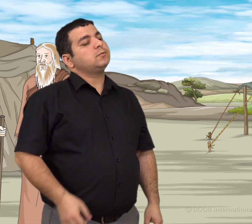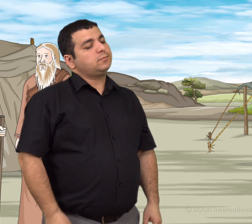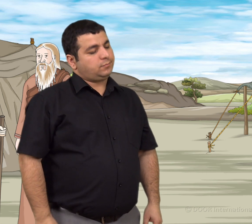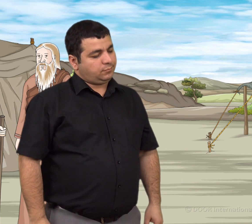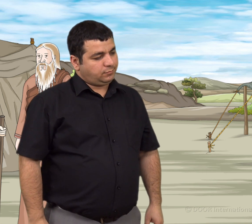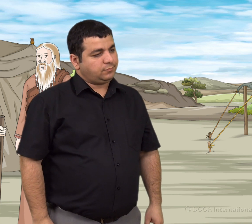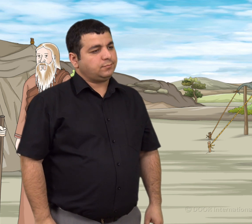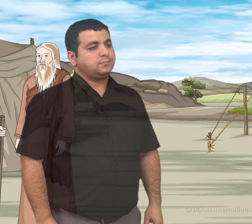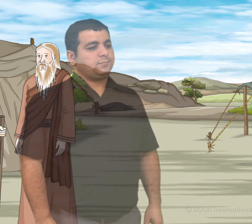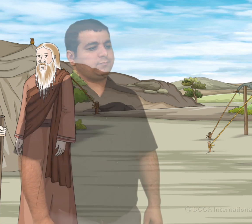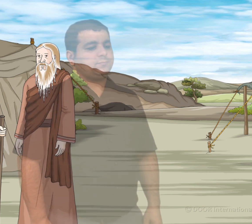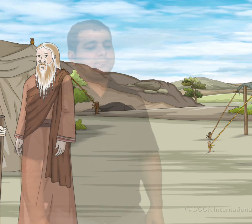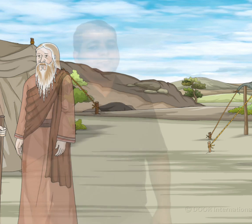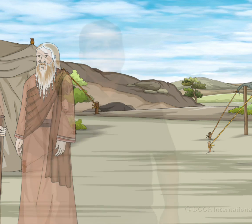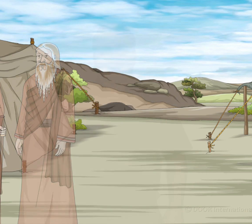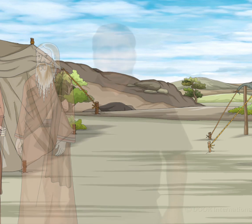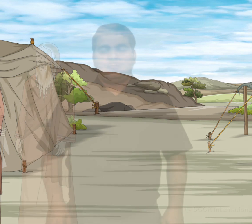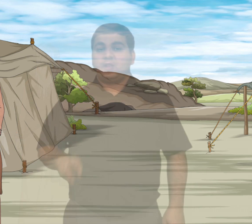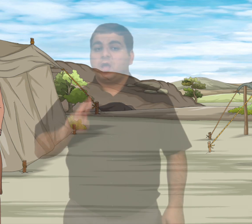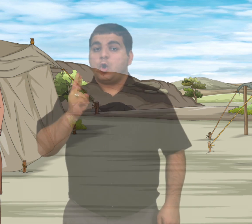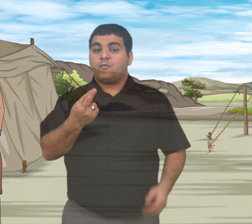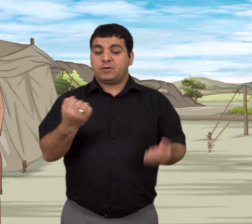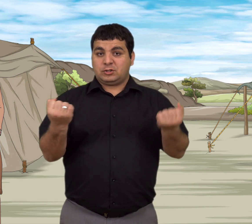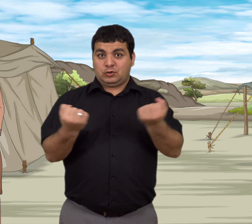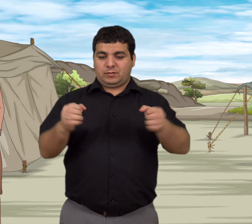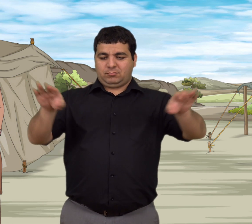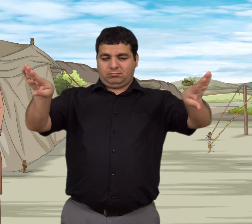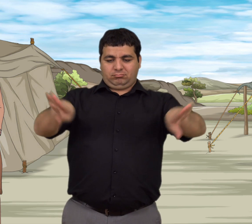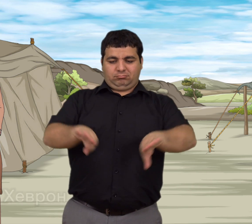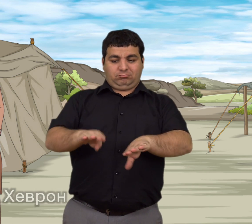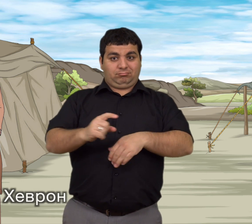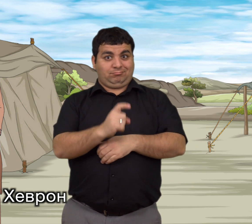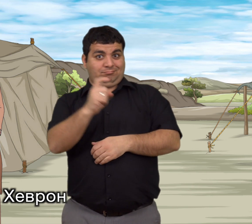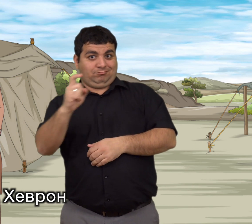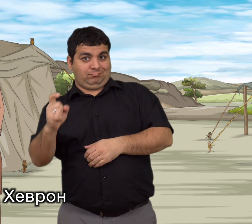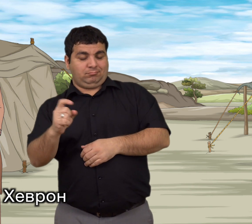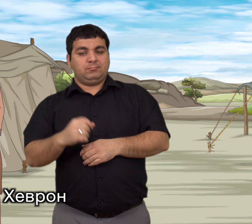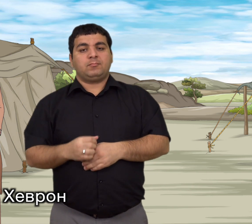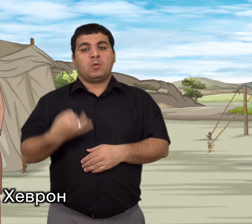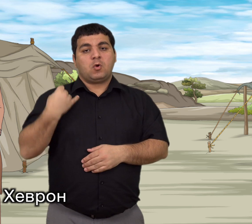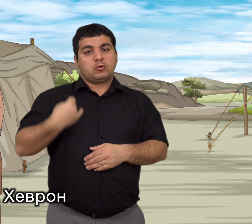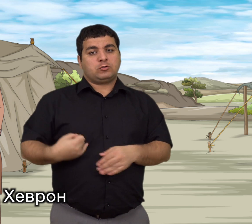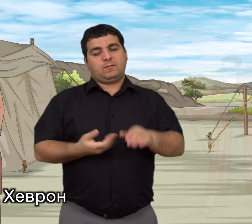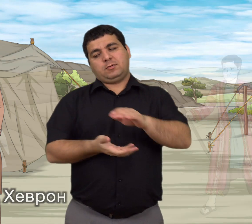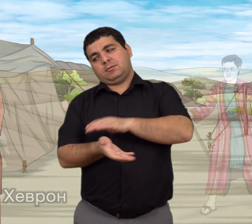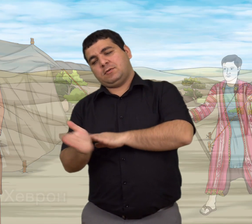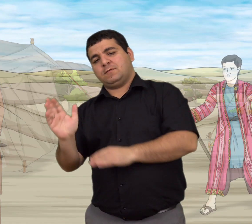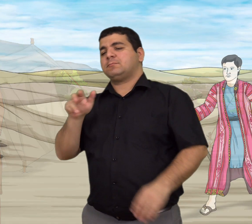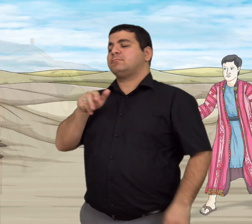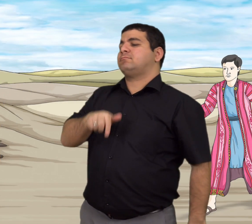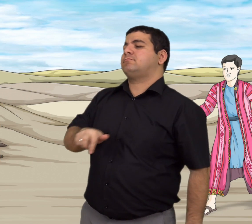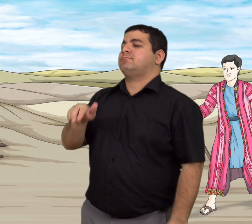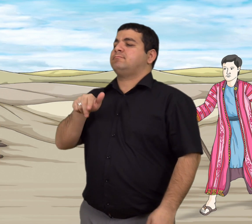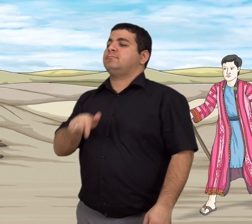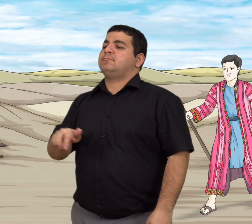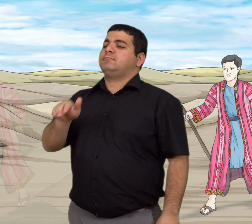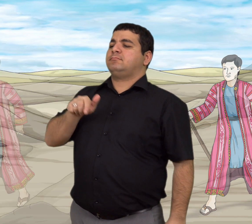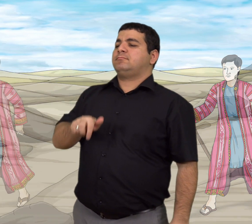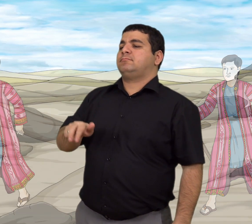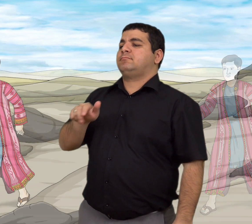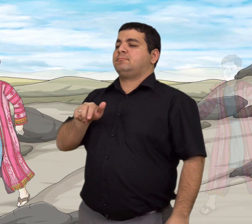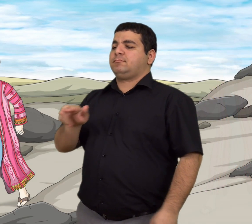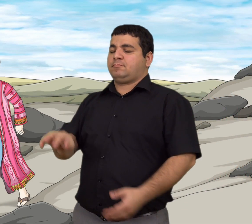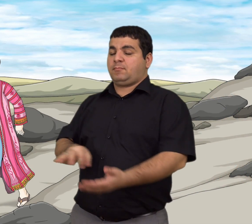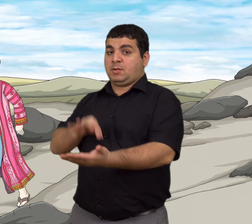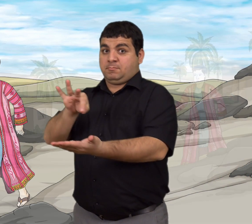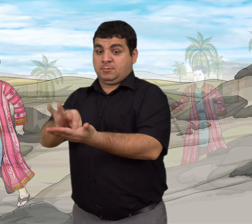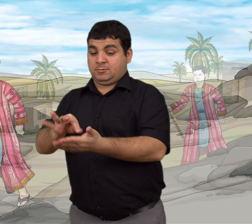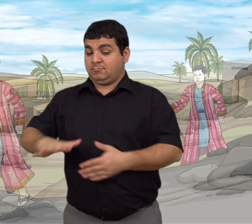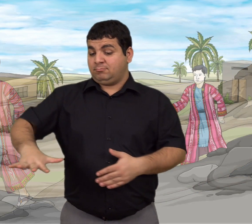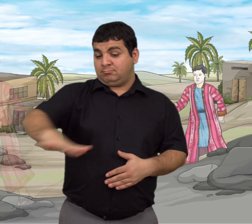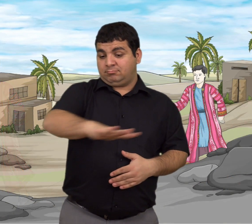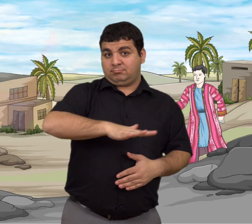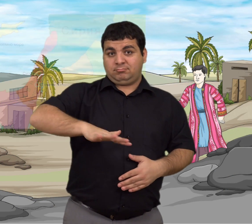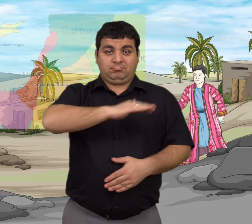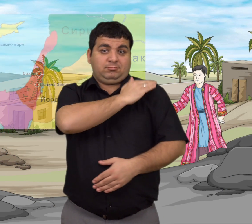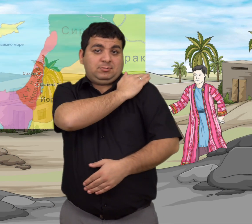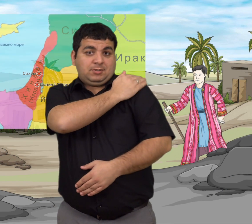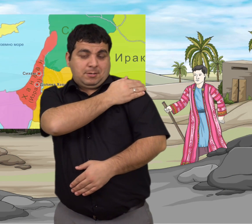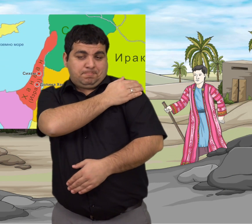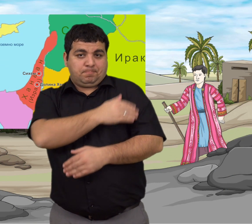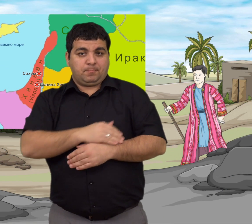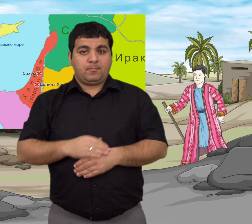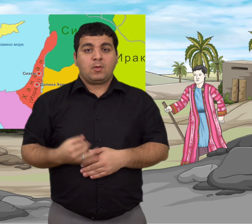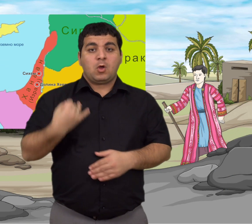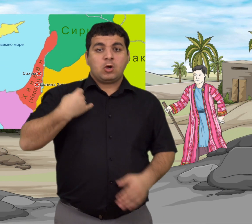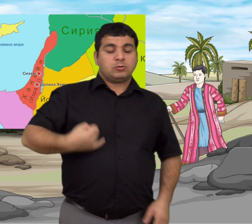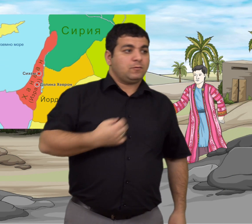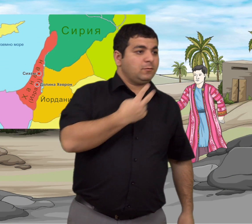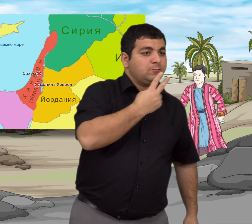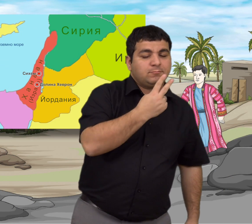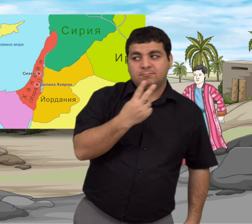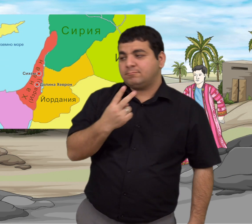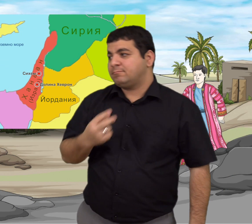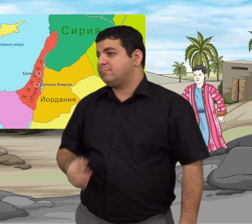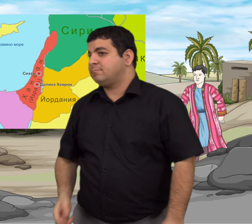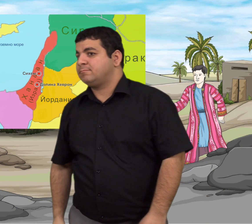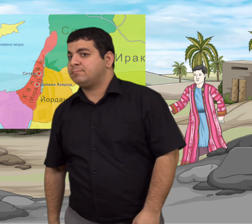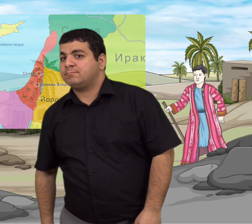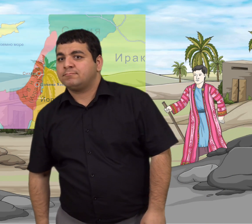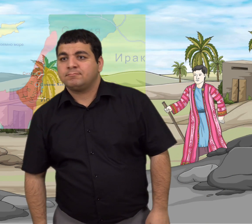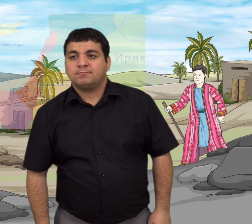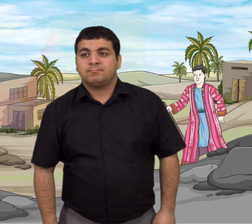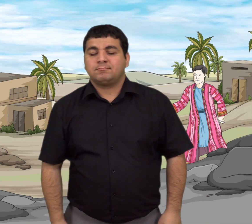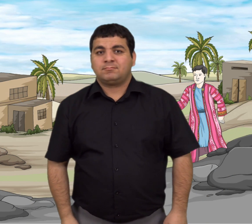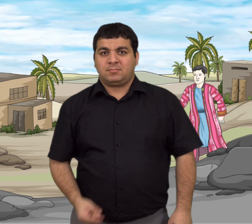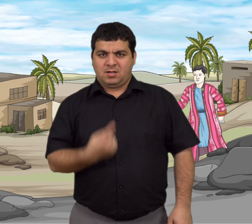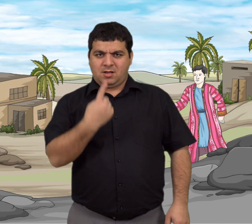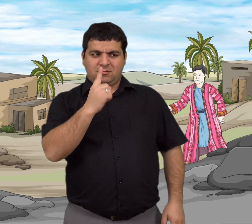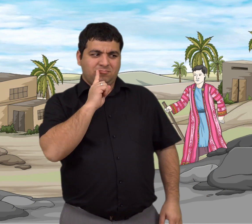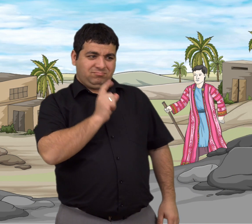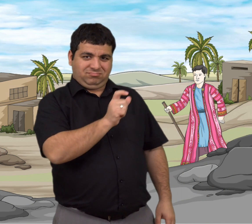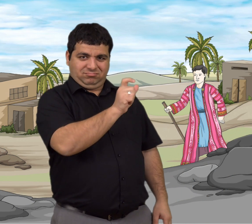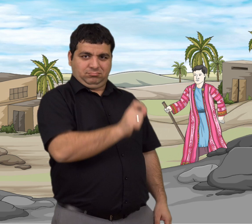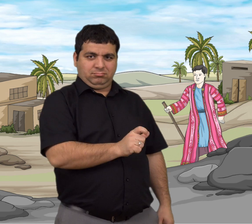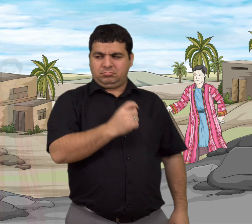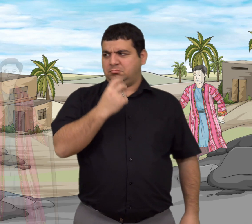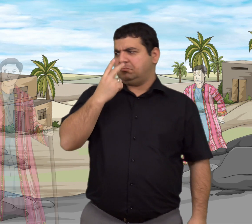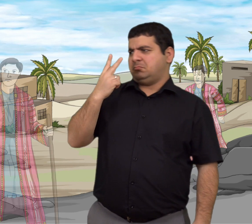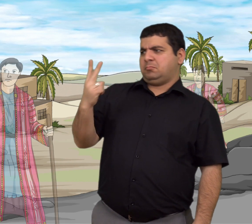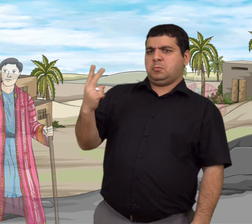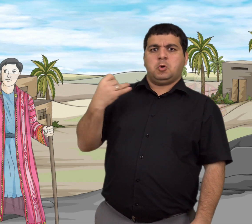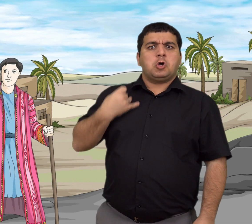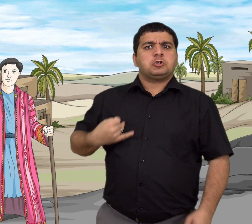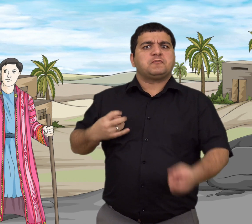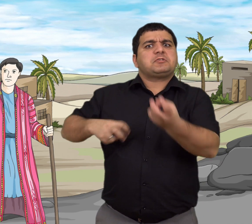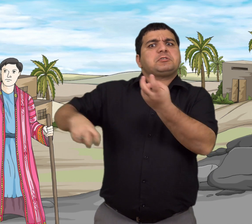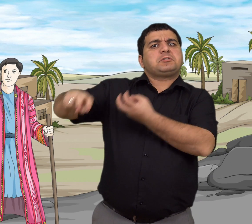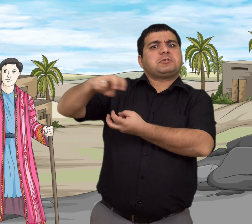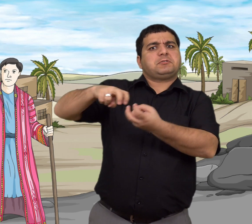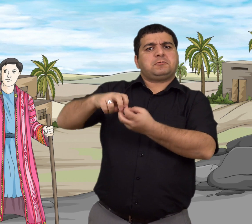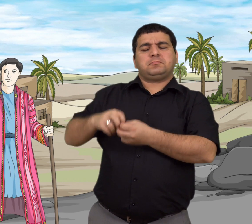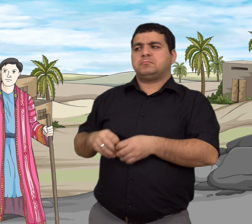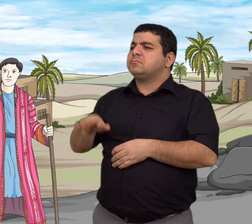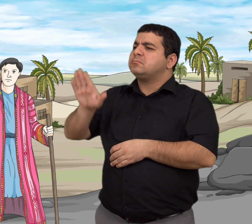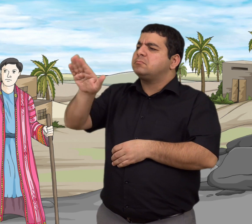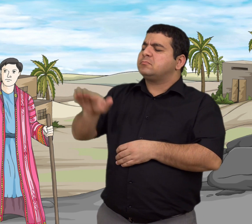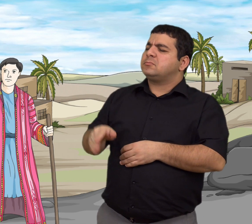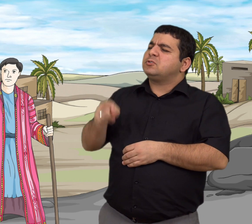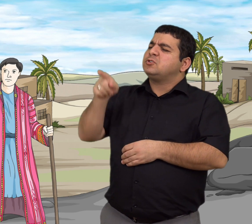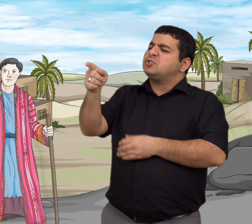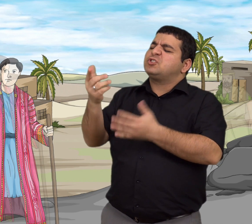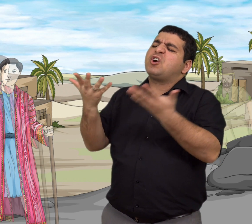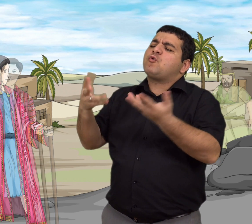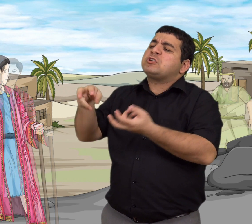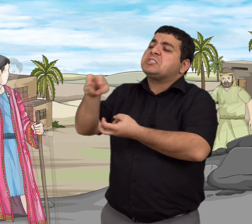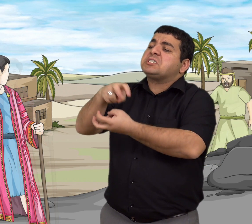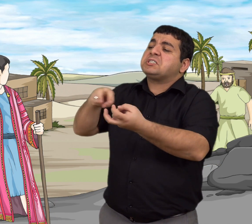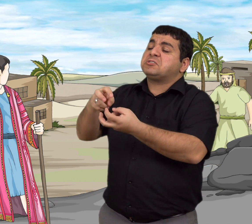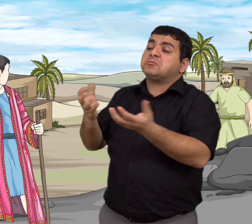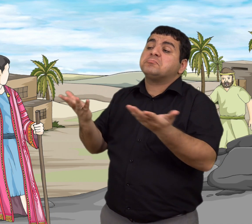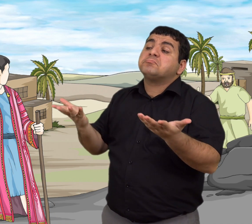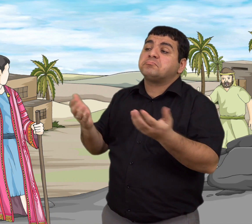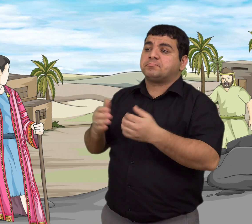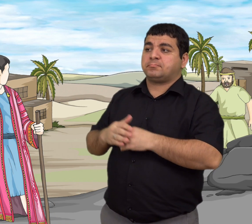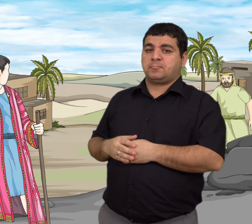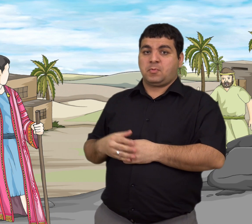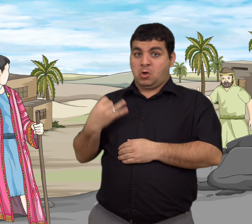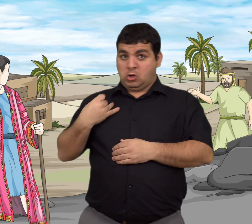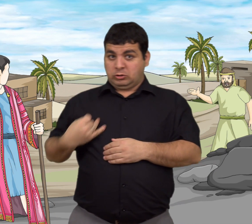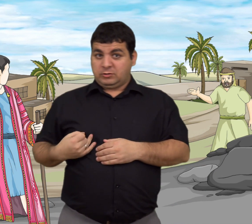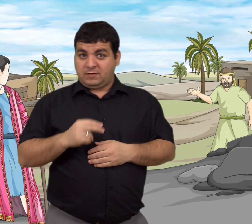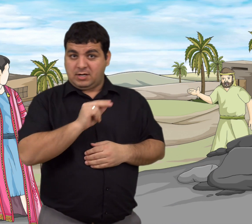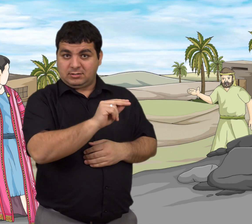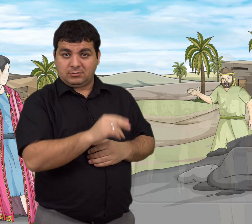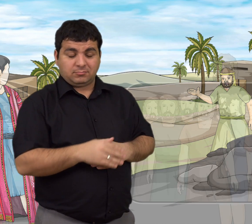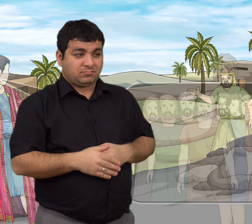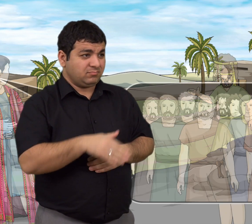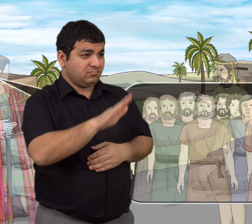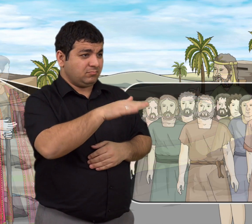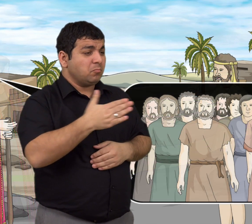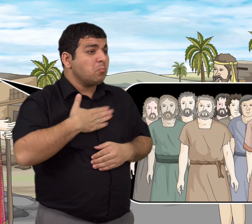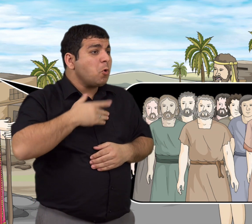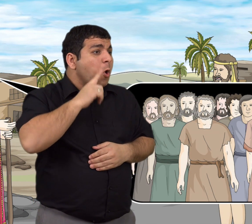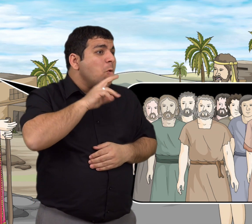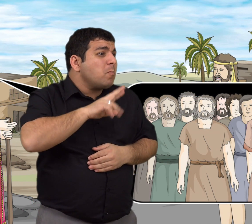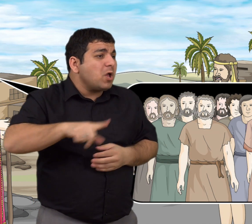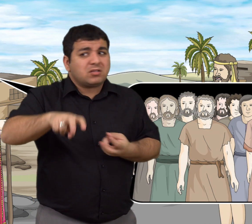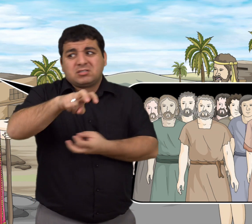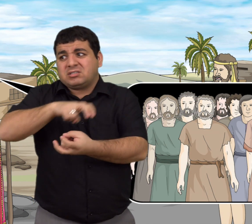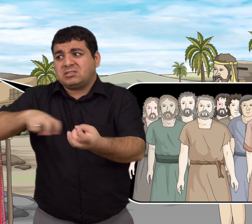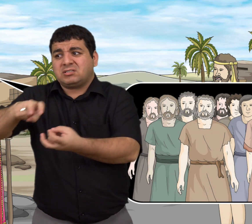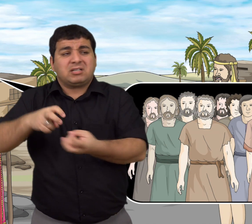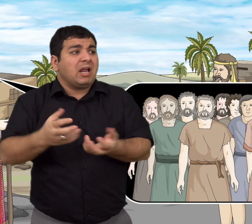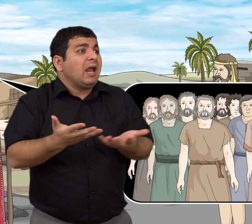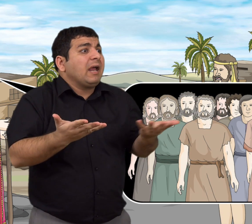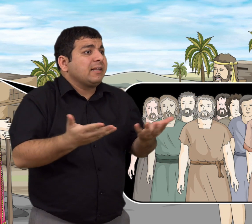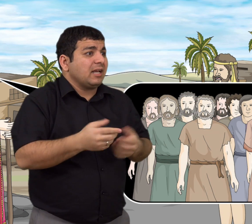So he sent him off from the Valley of Hebron. And when Joseph arrived in Shechem, a man found him wandering in the field and asked, “What are you looking for?”